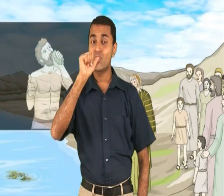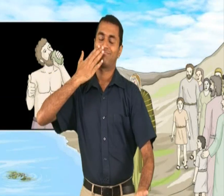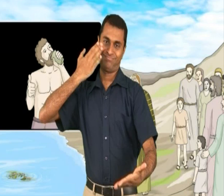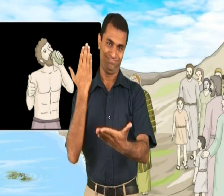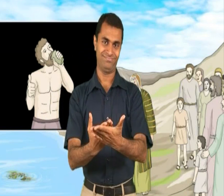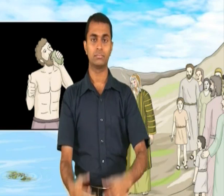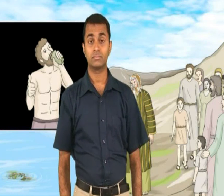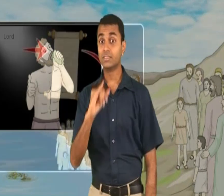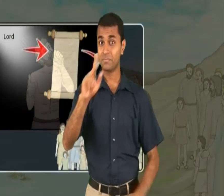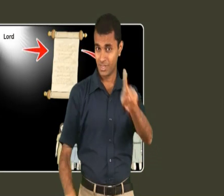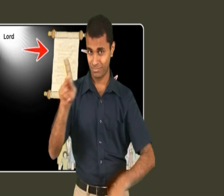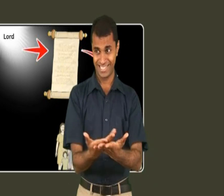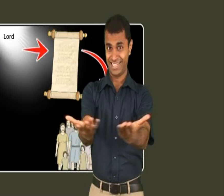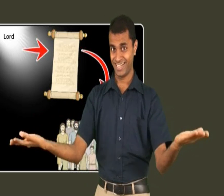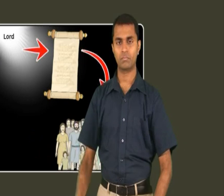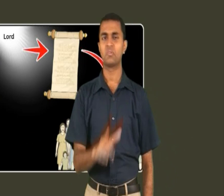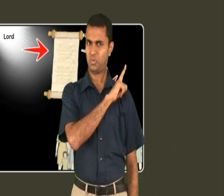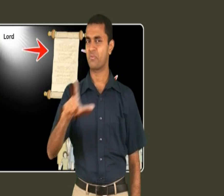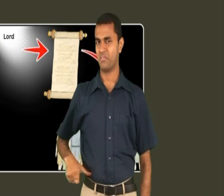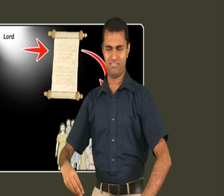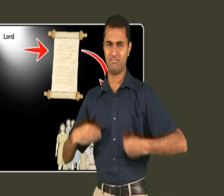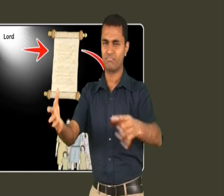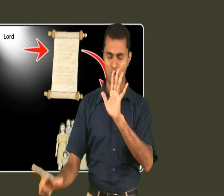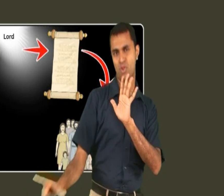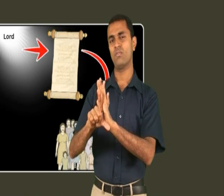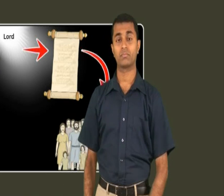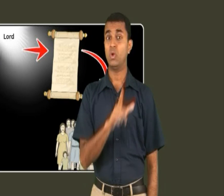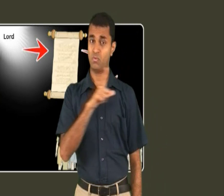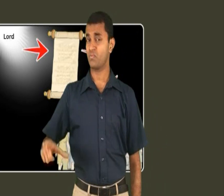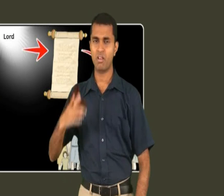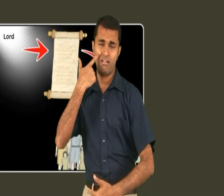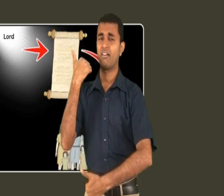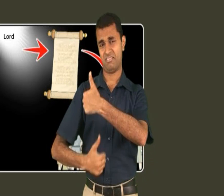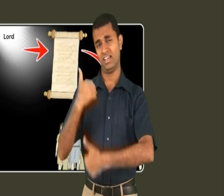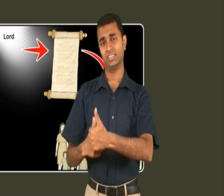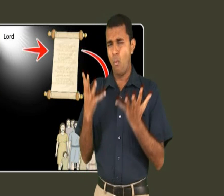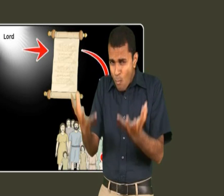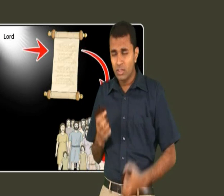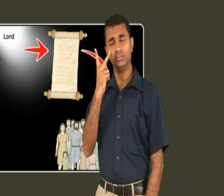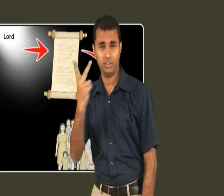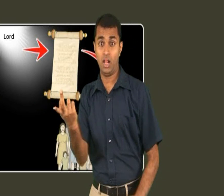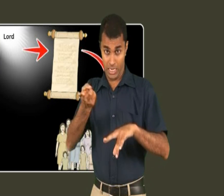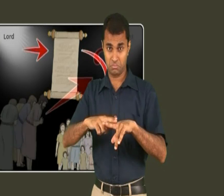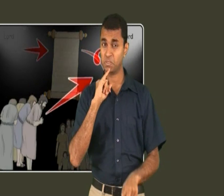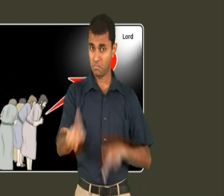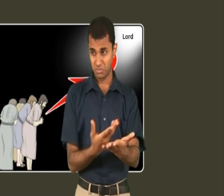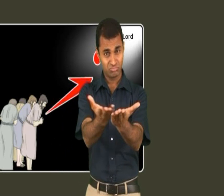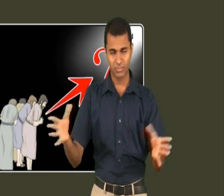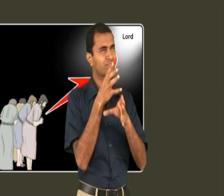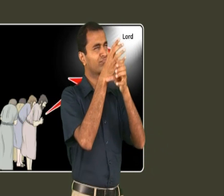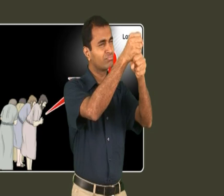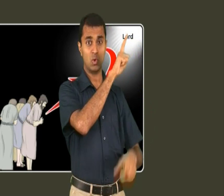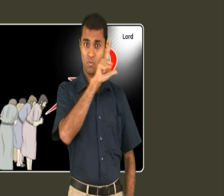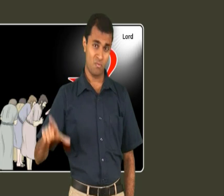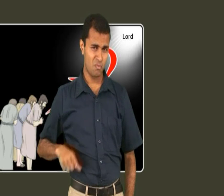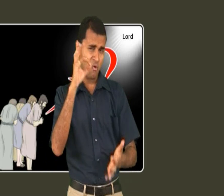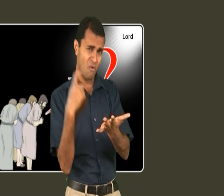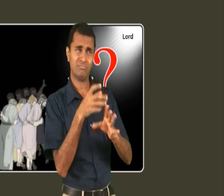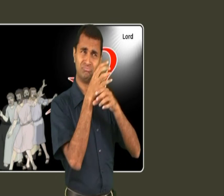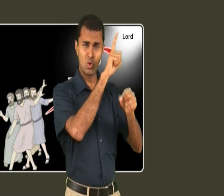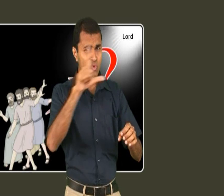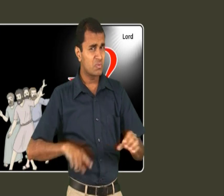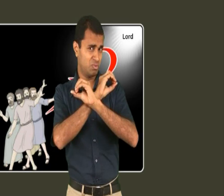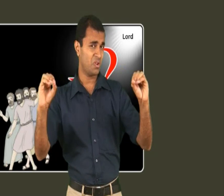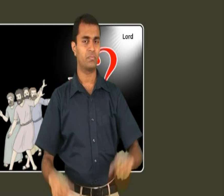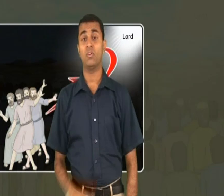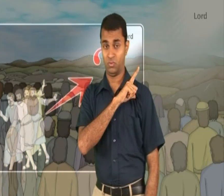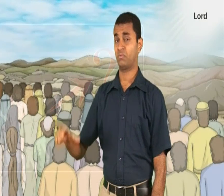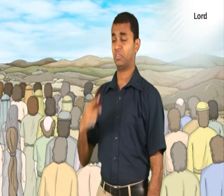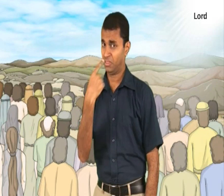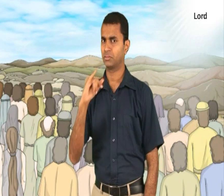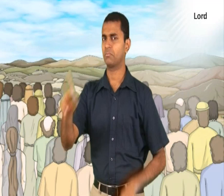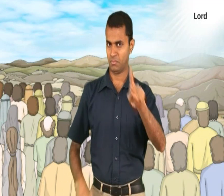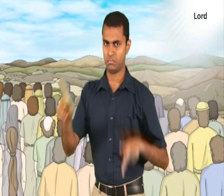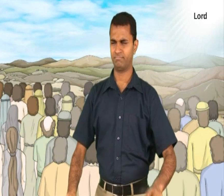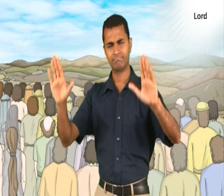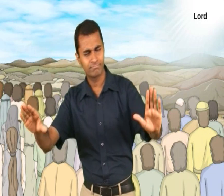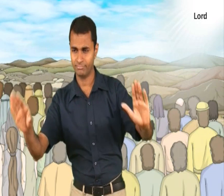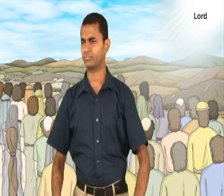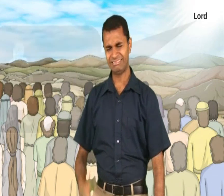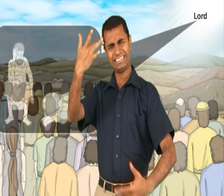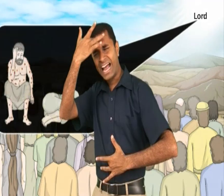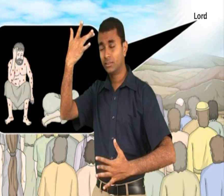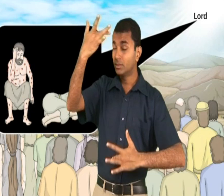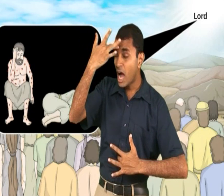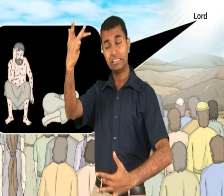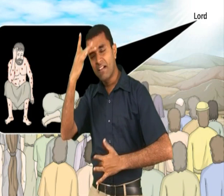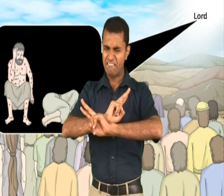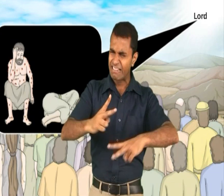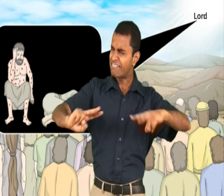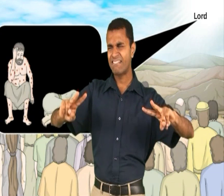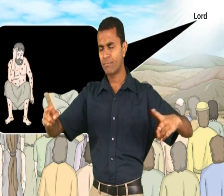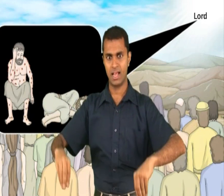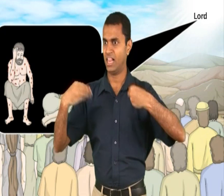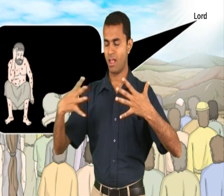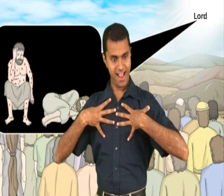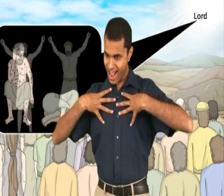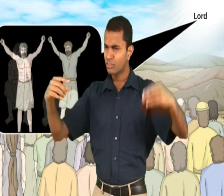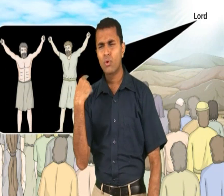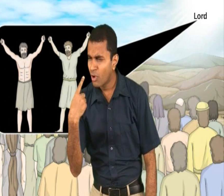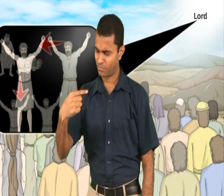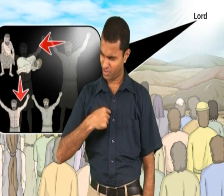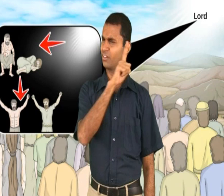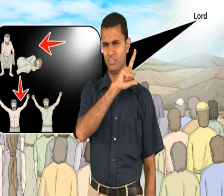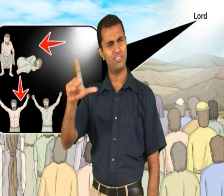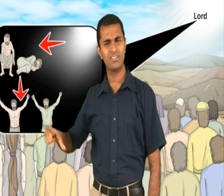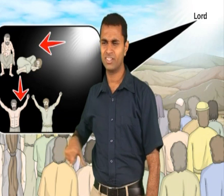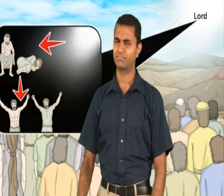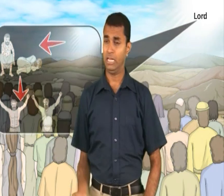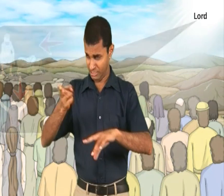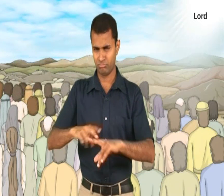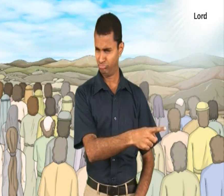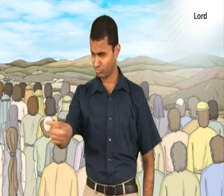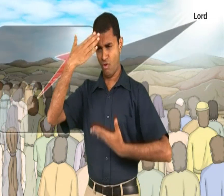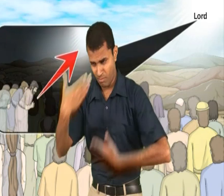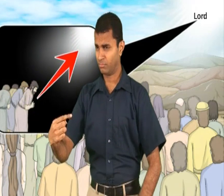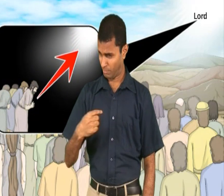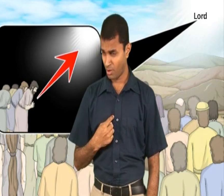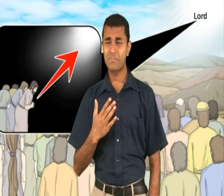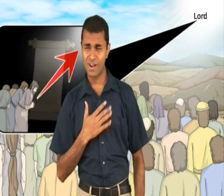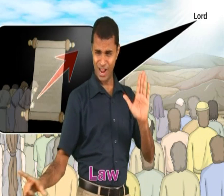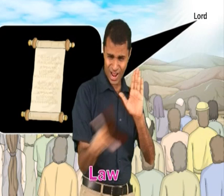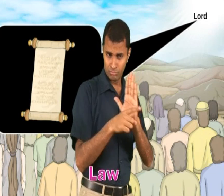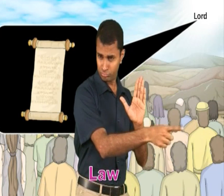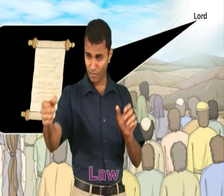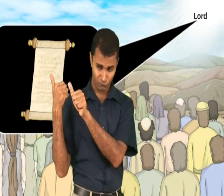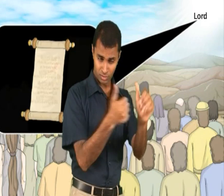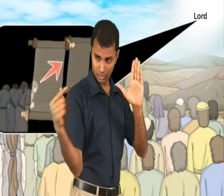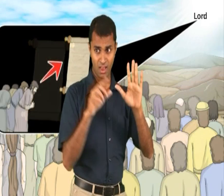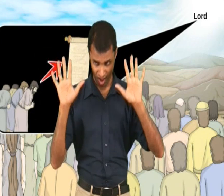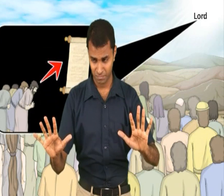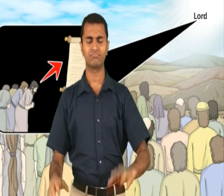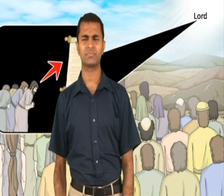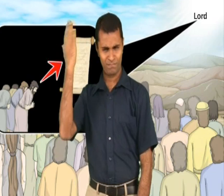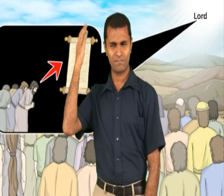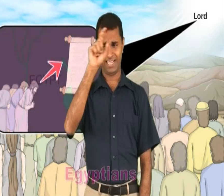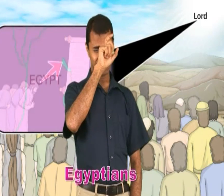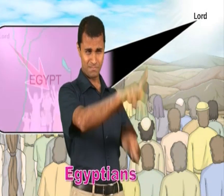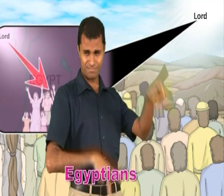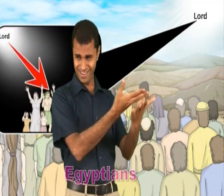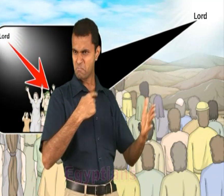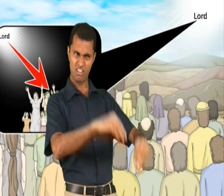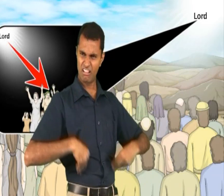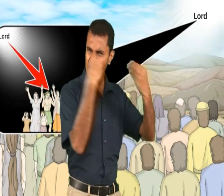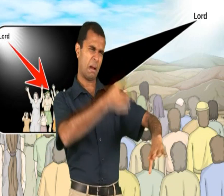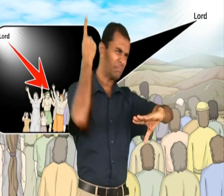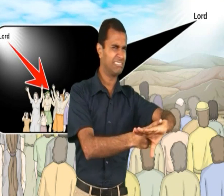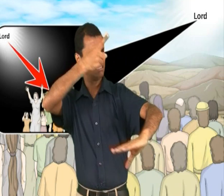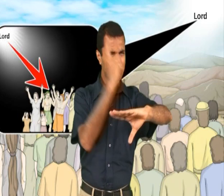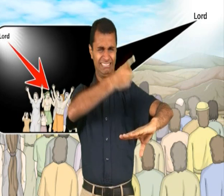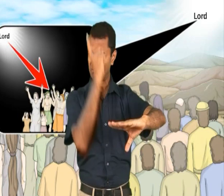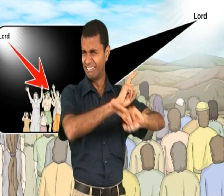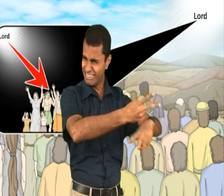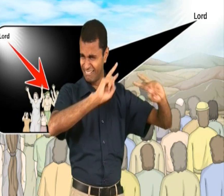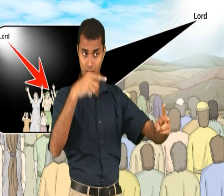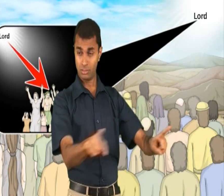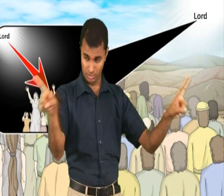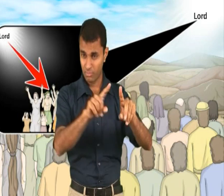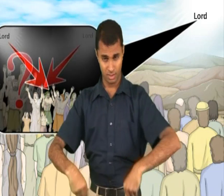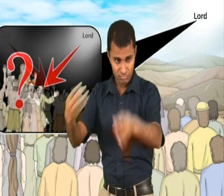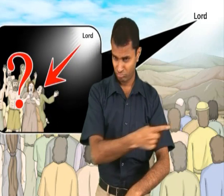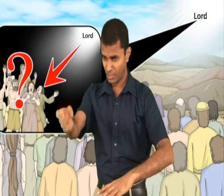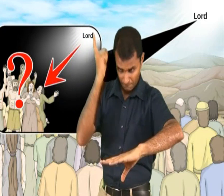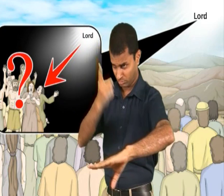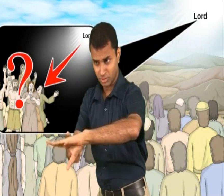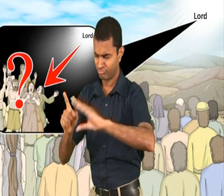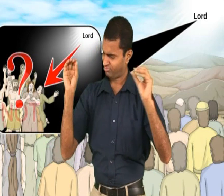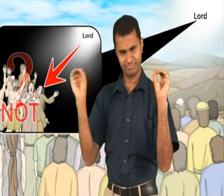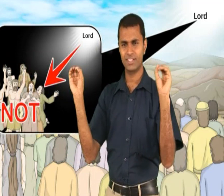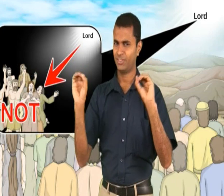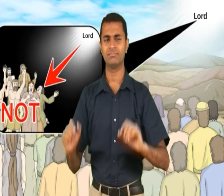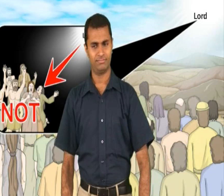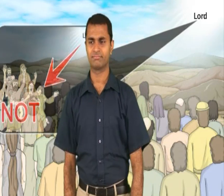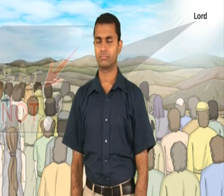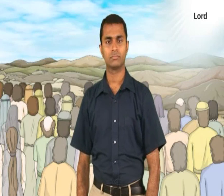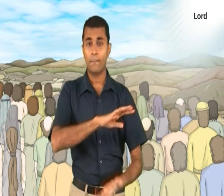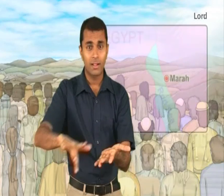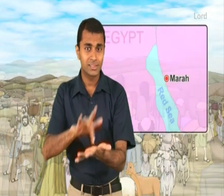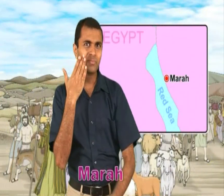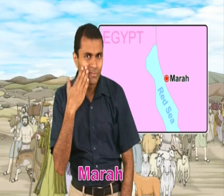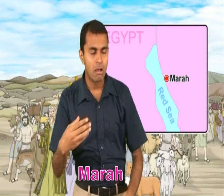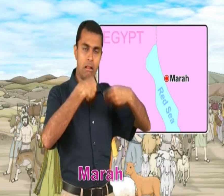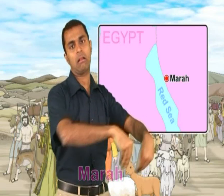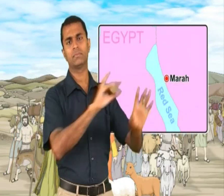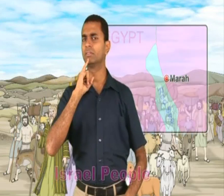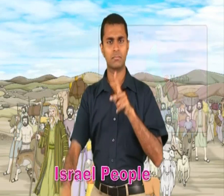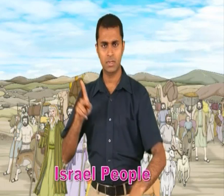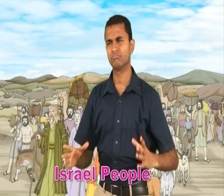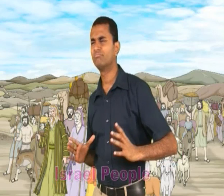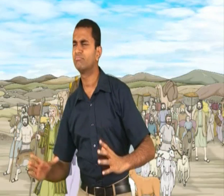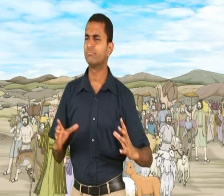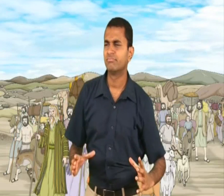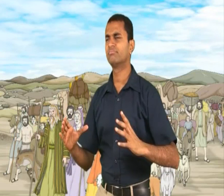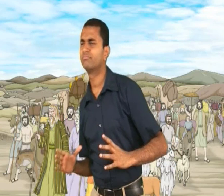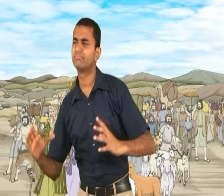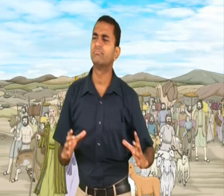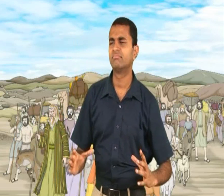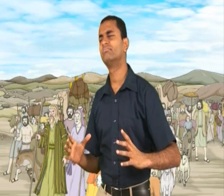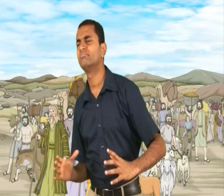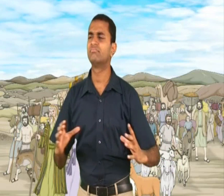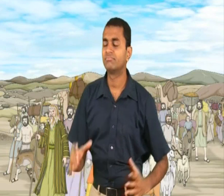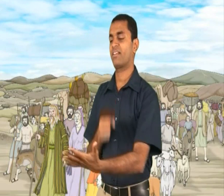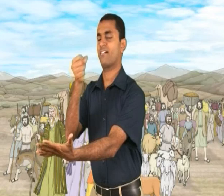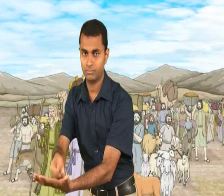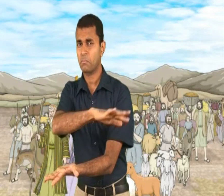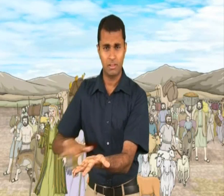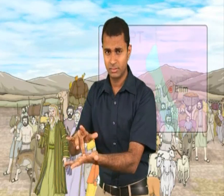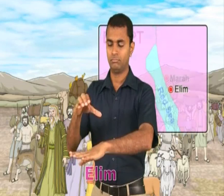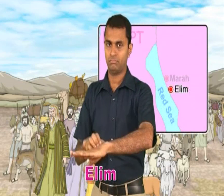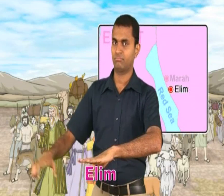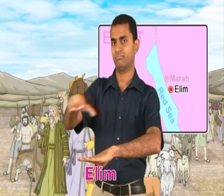There the LORD made for them a statute and an ordinance, and there He tested them, saying, “If you will listen carefully to the voice of the LORD your God, and do what is right in His eyes, and pay attention to His commands, and keep all His statutes, then I will not bring on you any of the diseases I inflicted on the Egyptians.